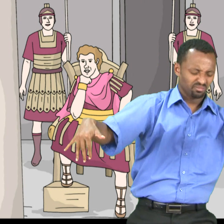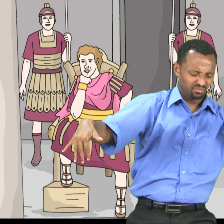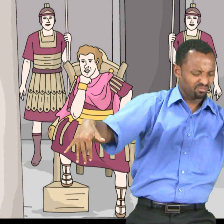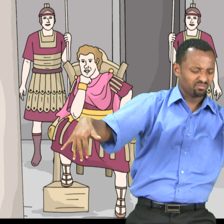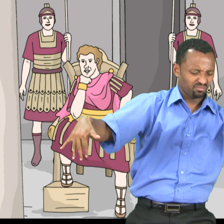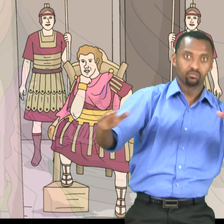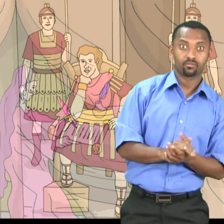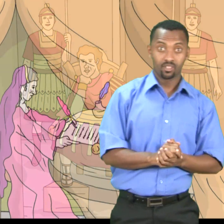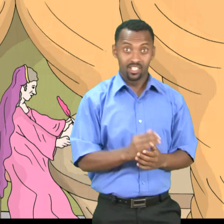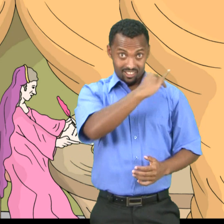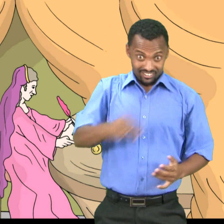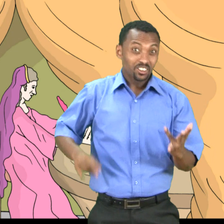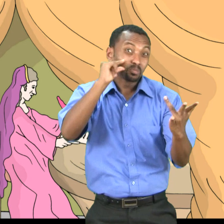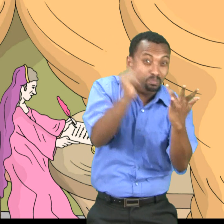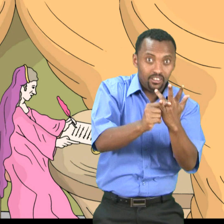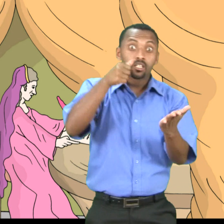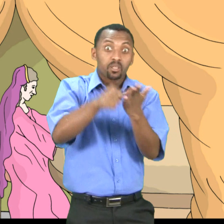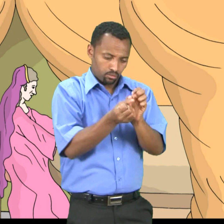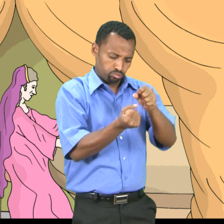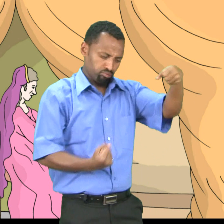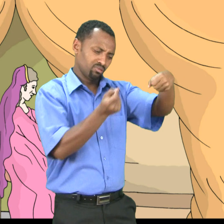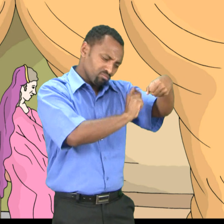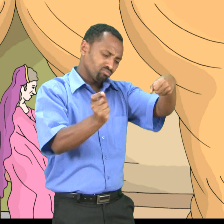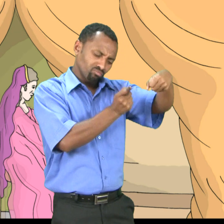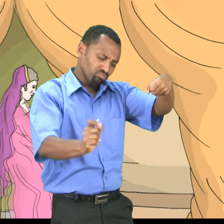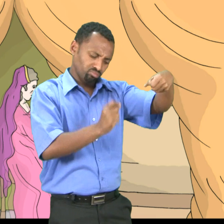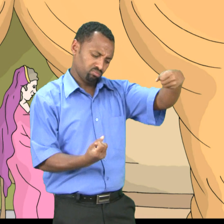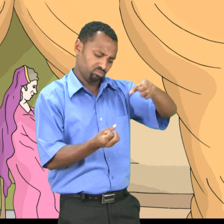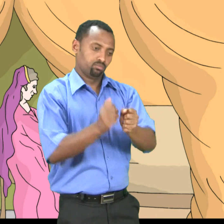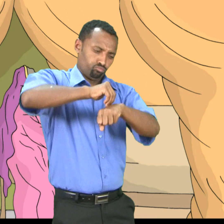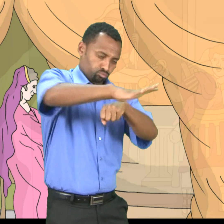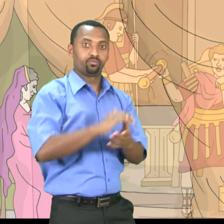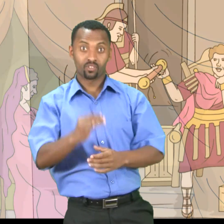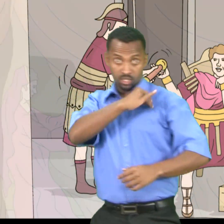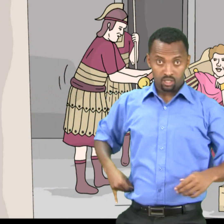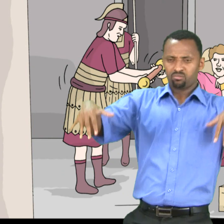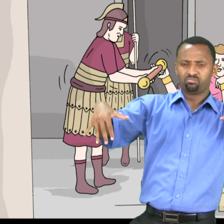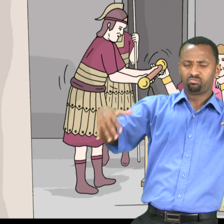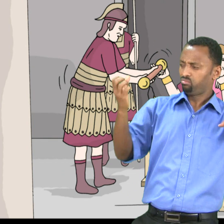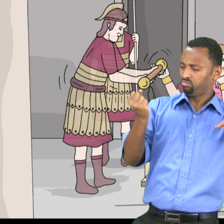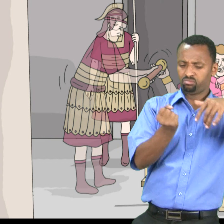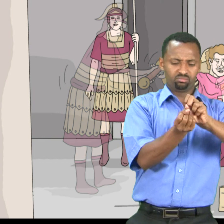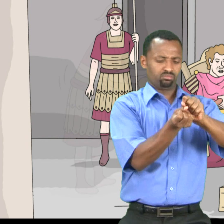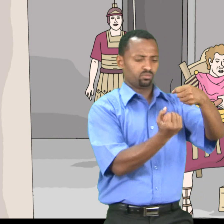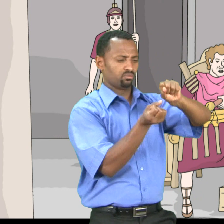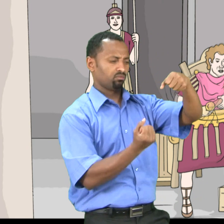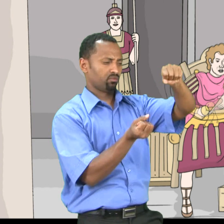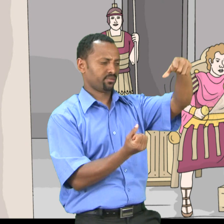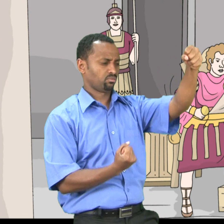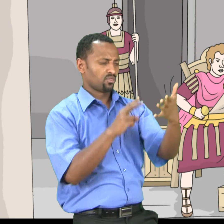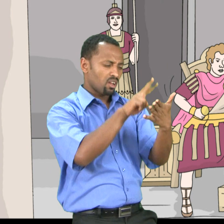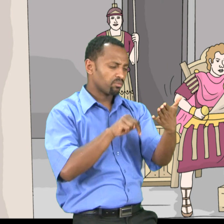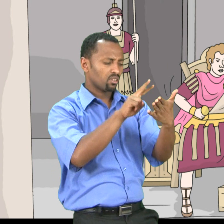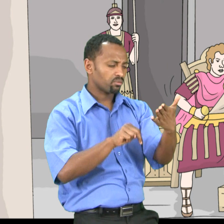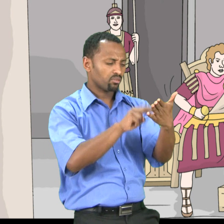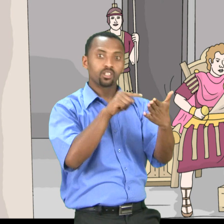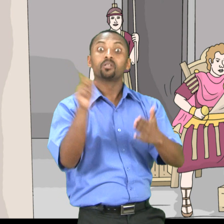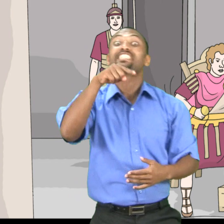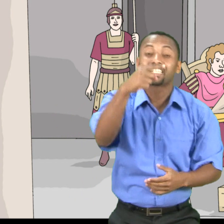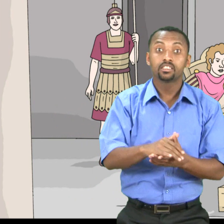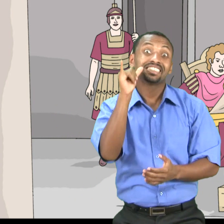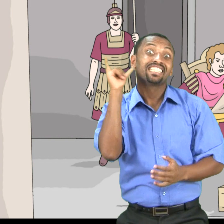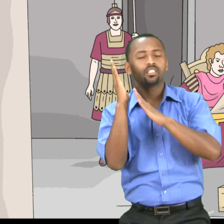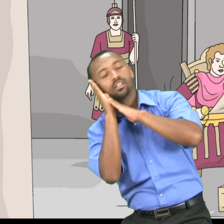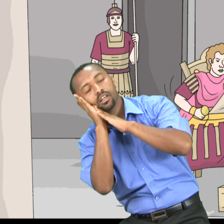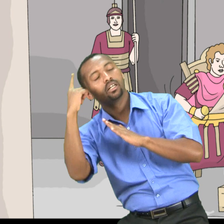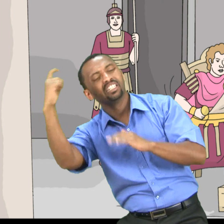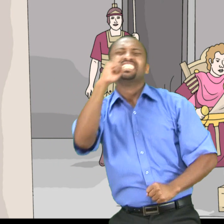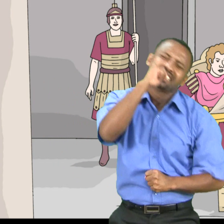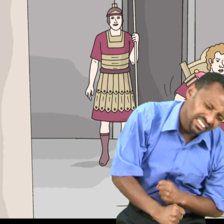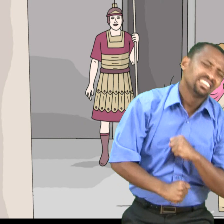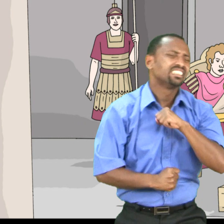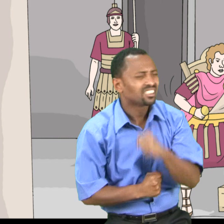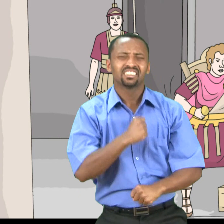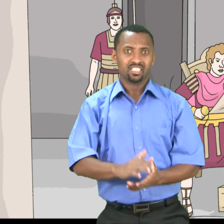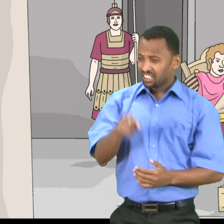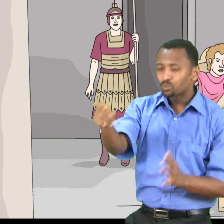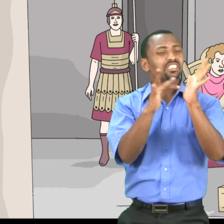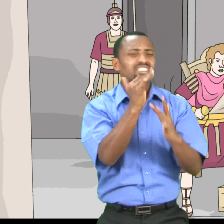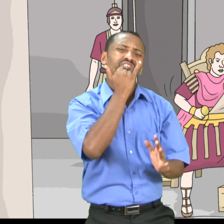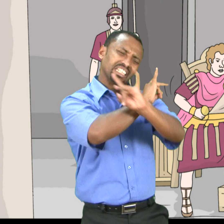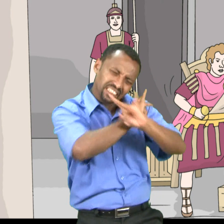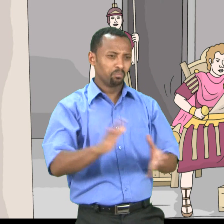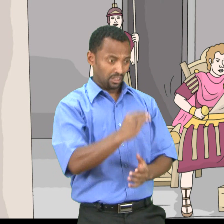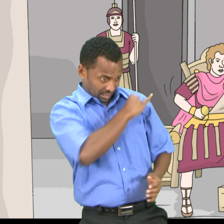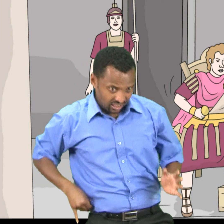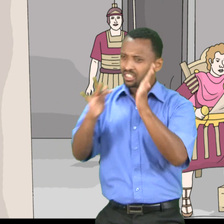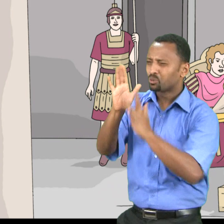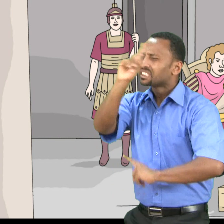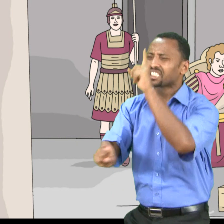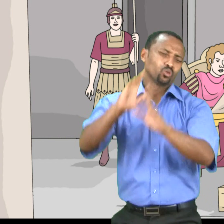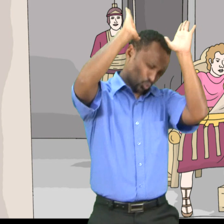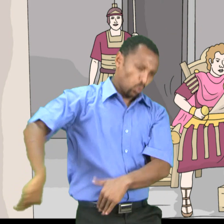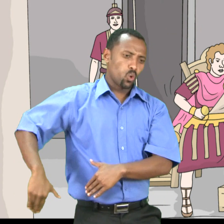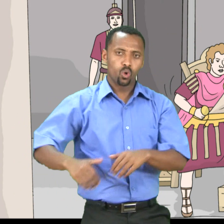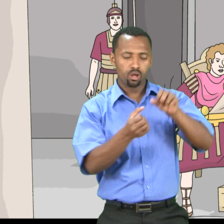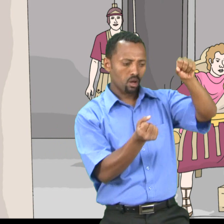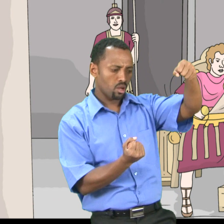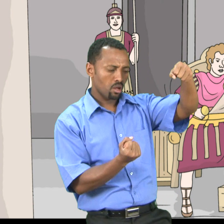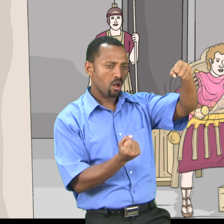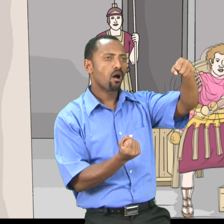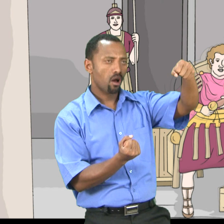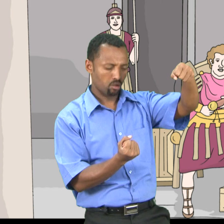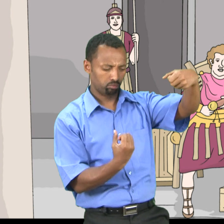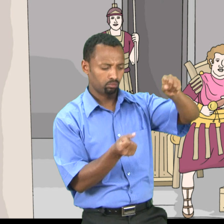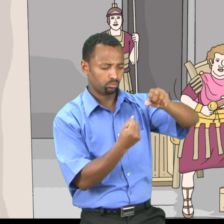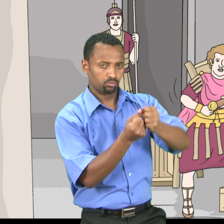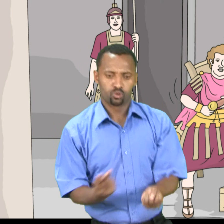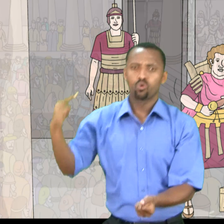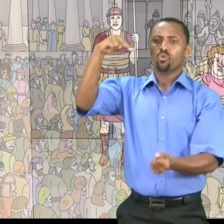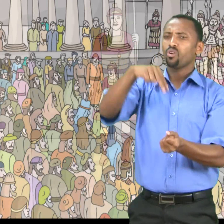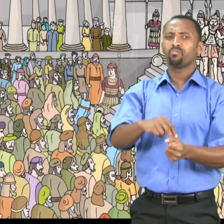While Pilate was sitting on the judgment seat, his wife sent him this message: “Have nothing to do with that innocent man, for I have suffered terribly in a dream today because of Him.”